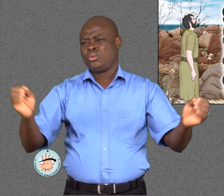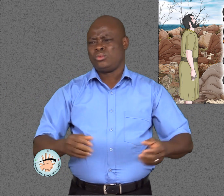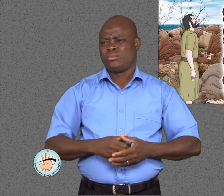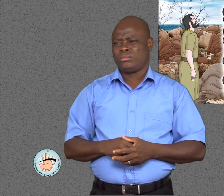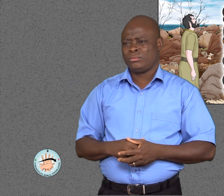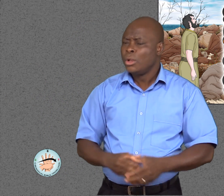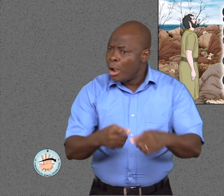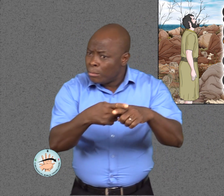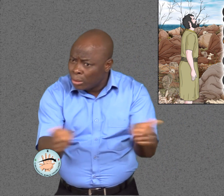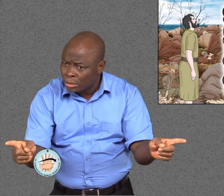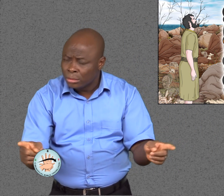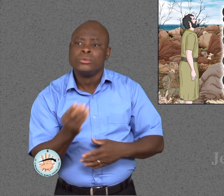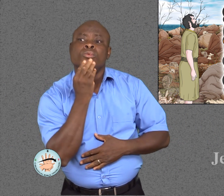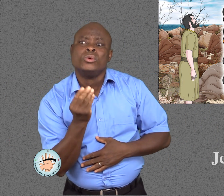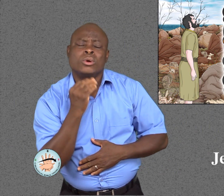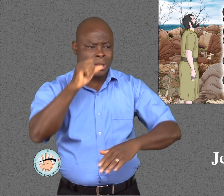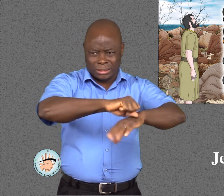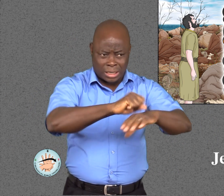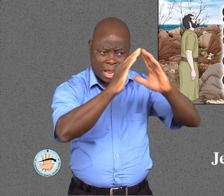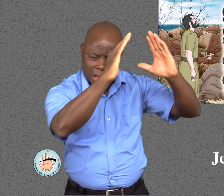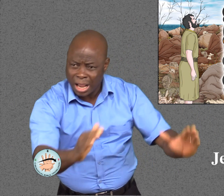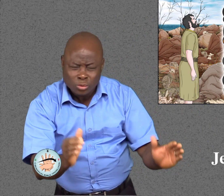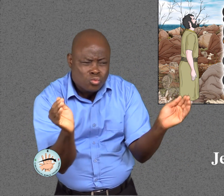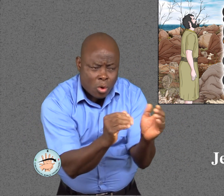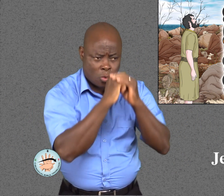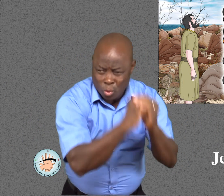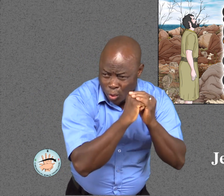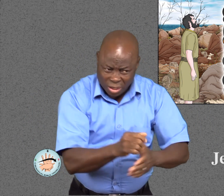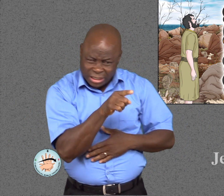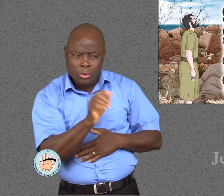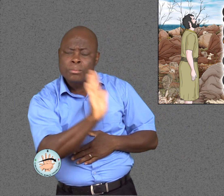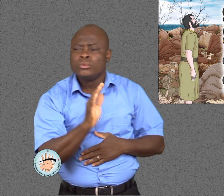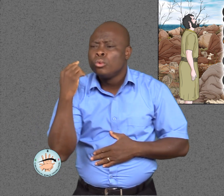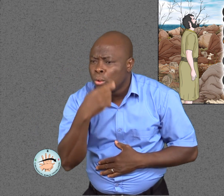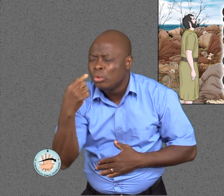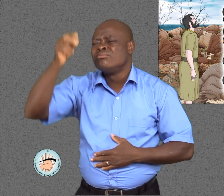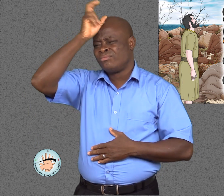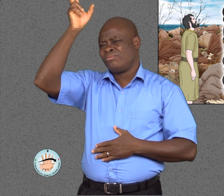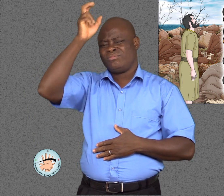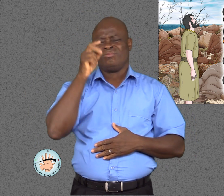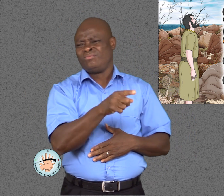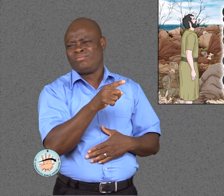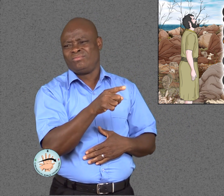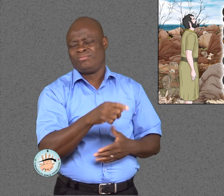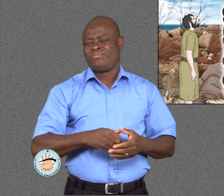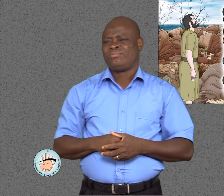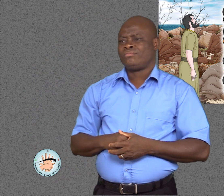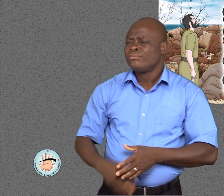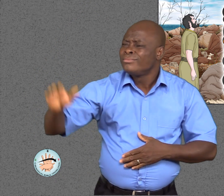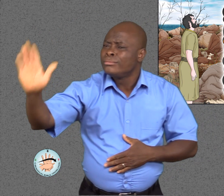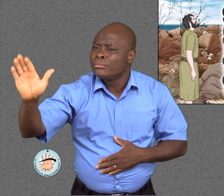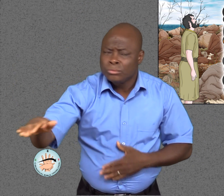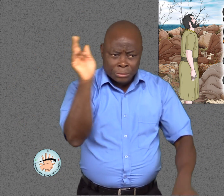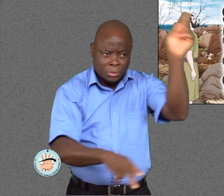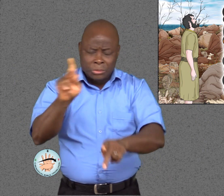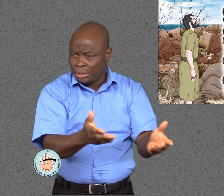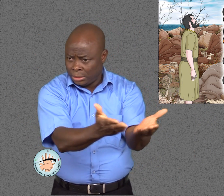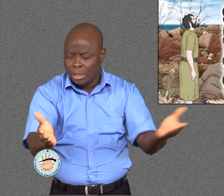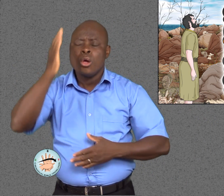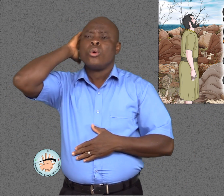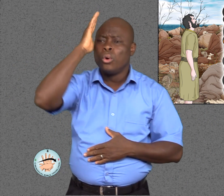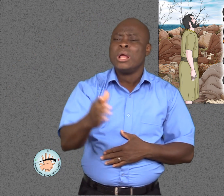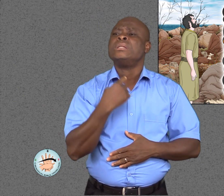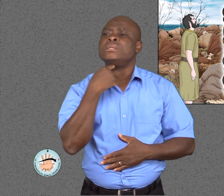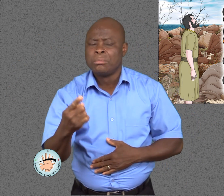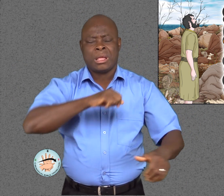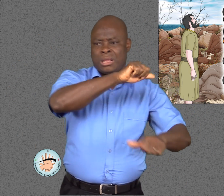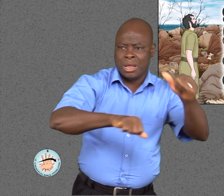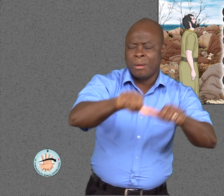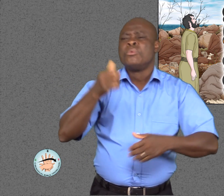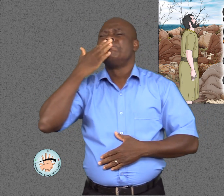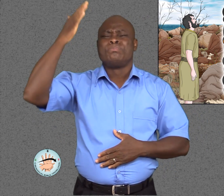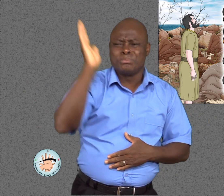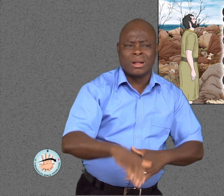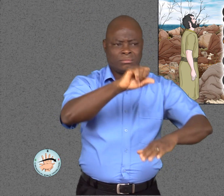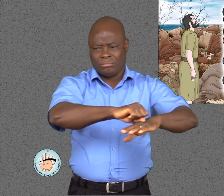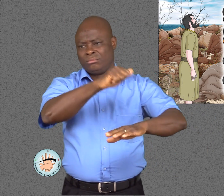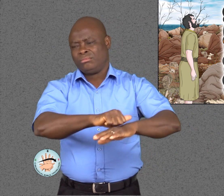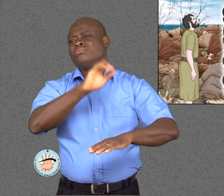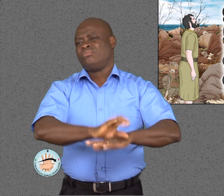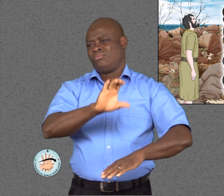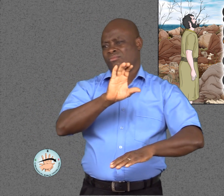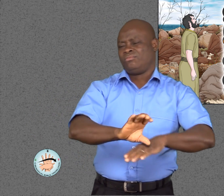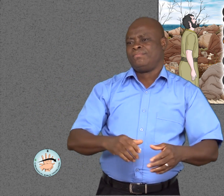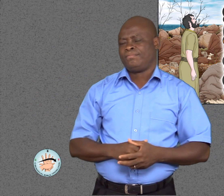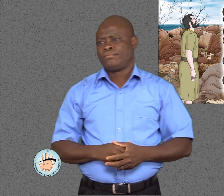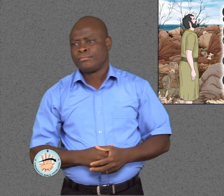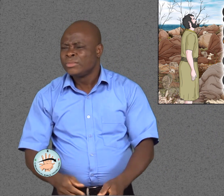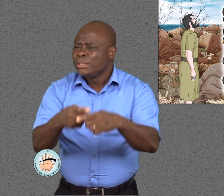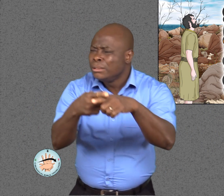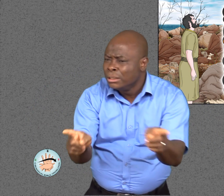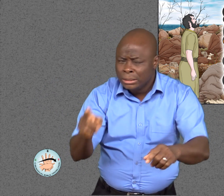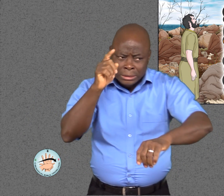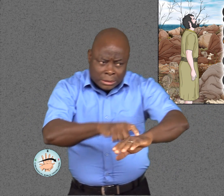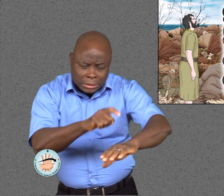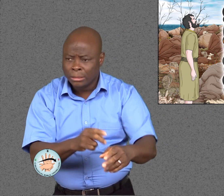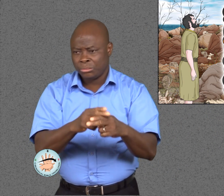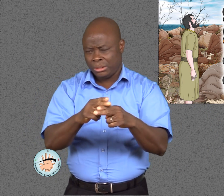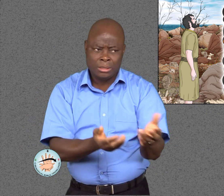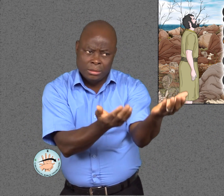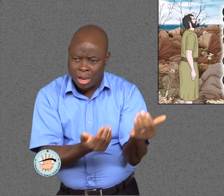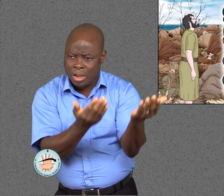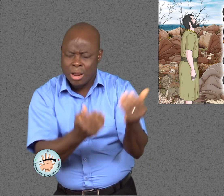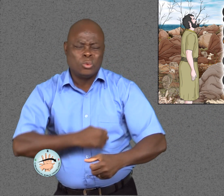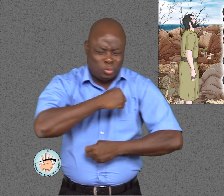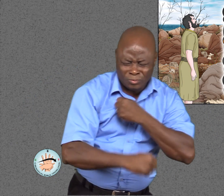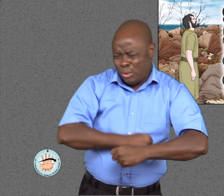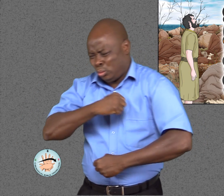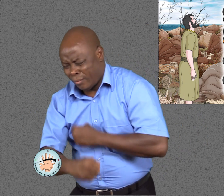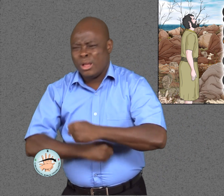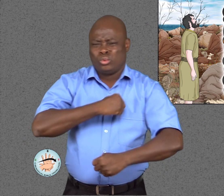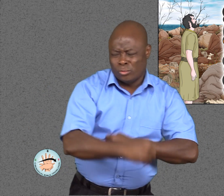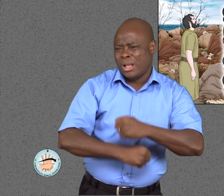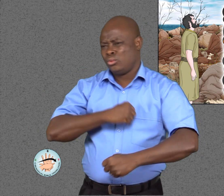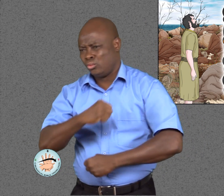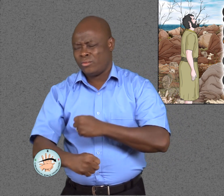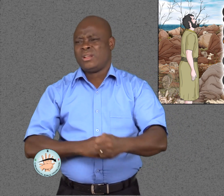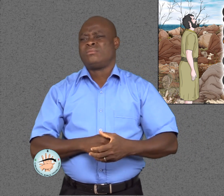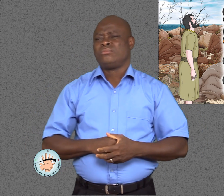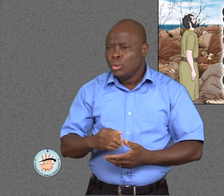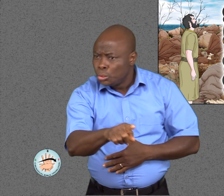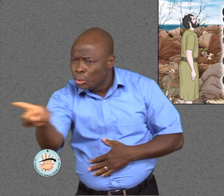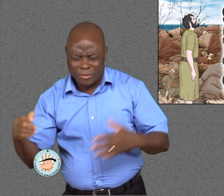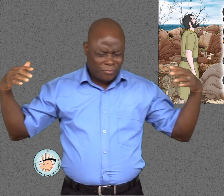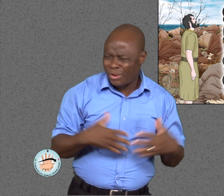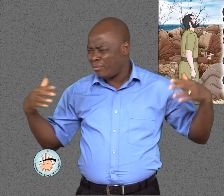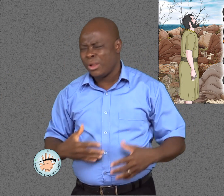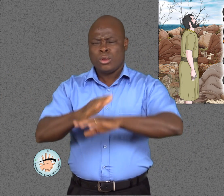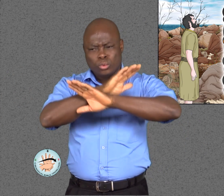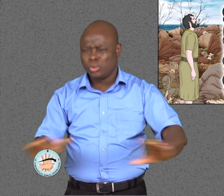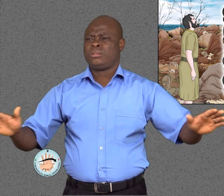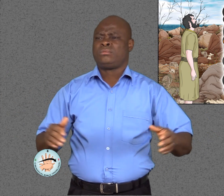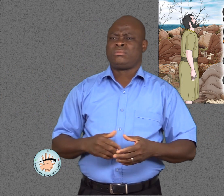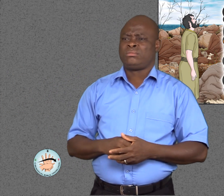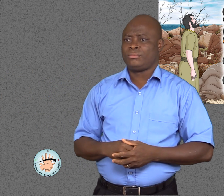And I am aware of the slander of those who falsely claim to be Jews, but are in fact a synagogue of Satan.